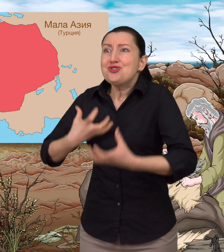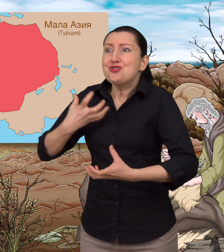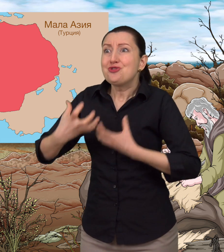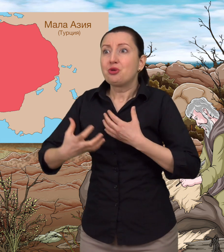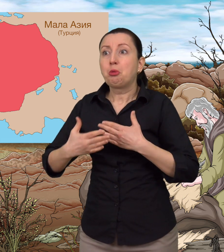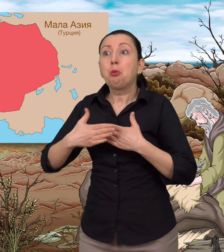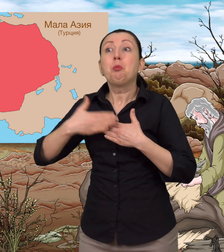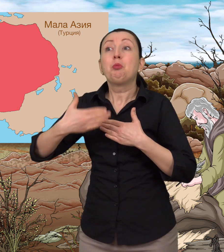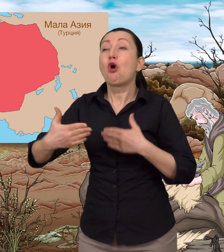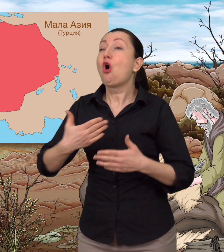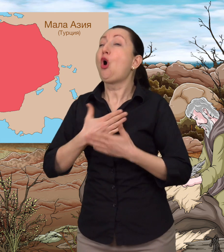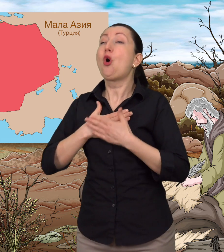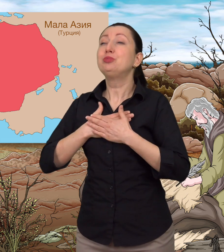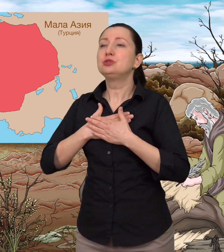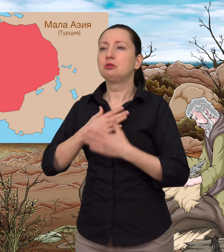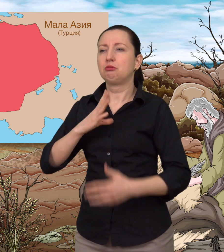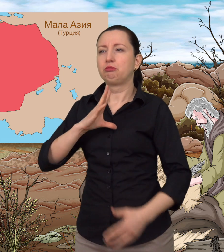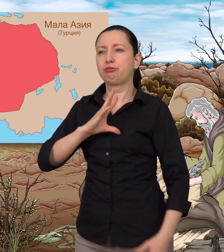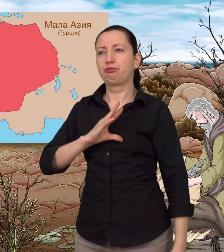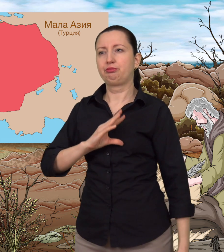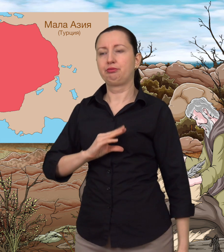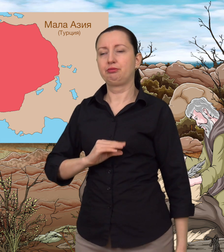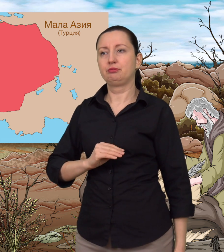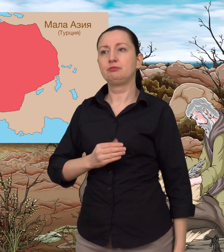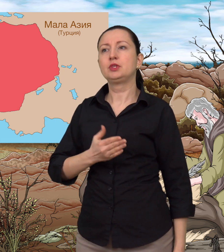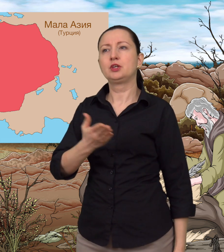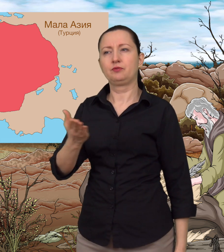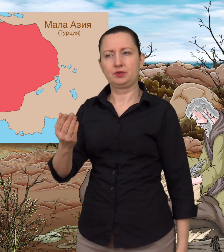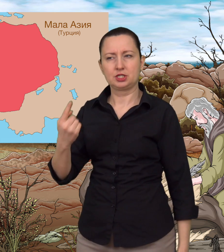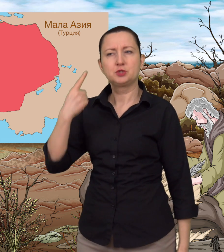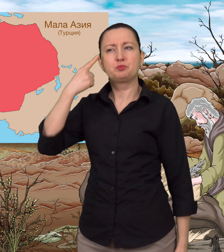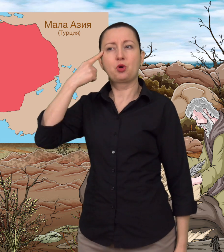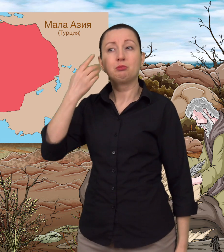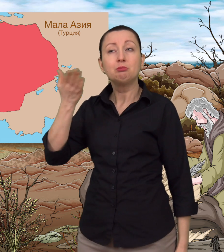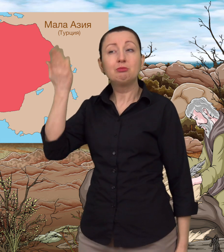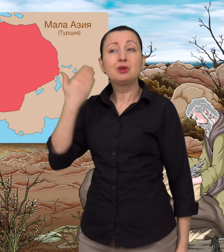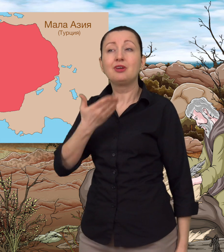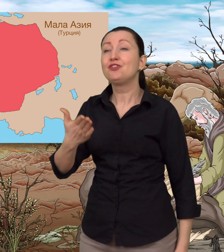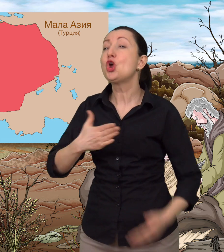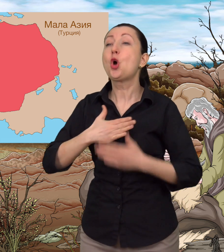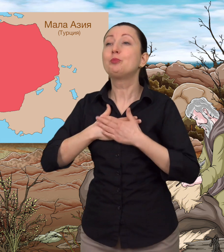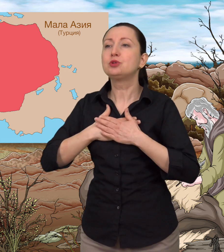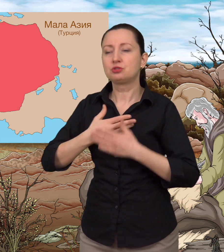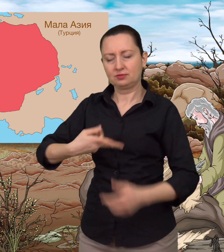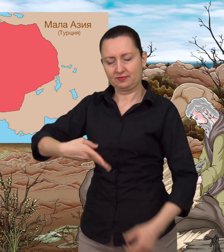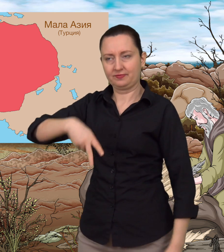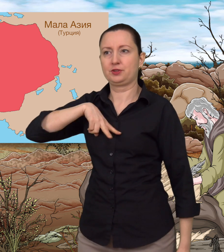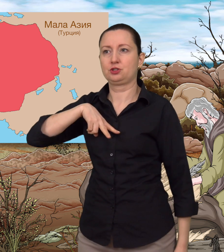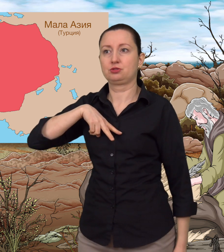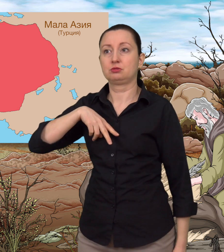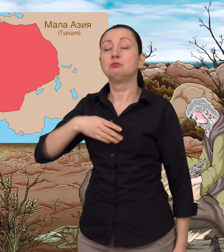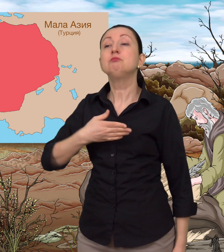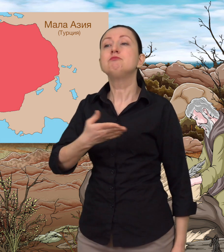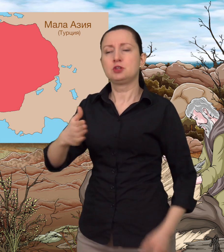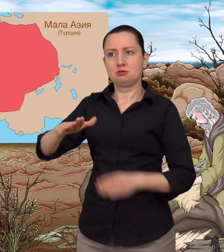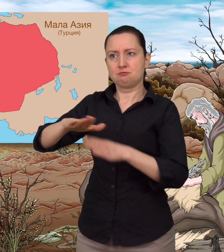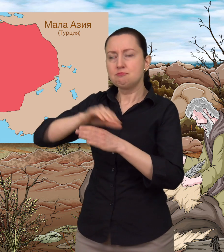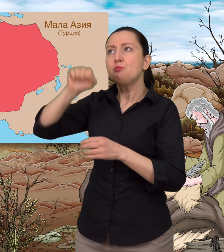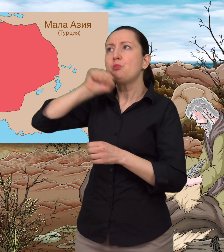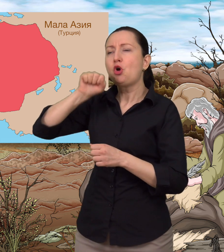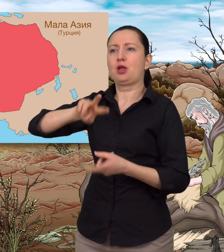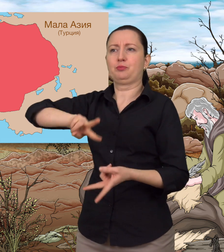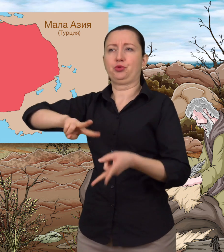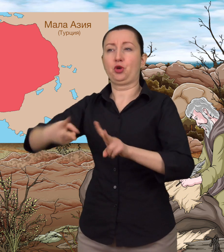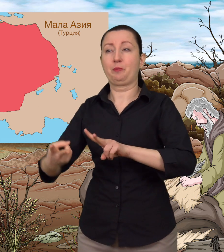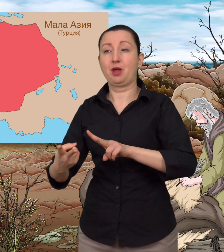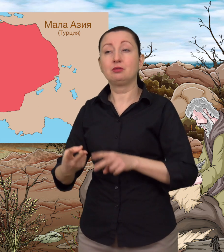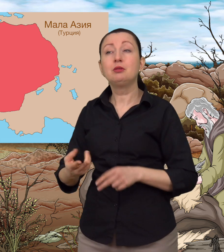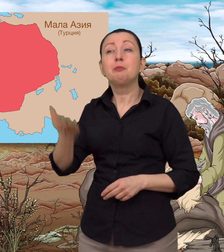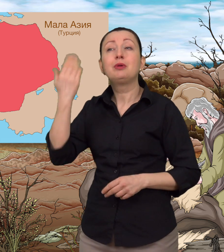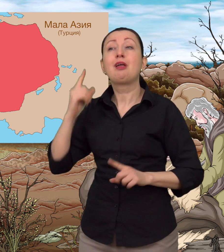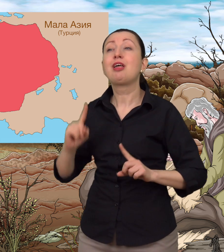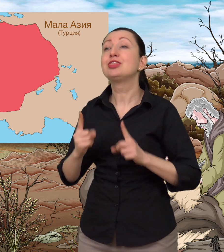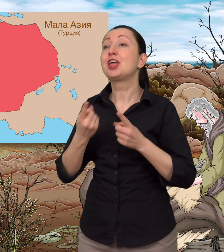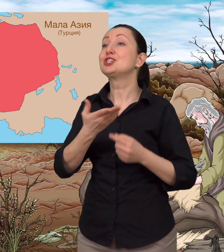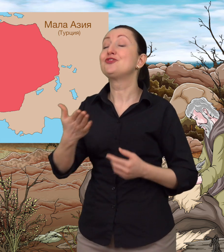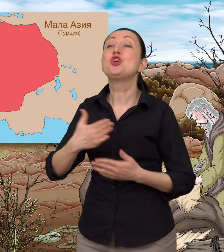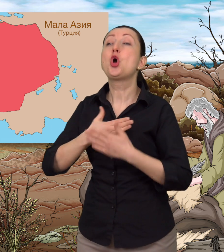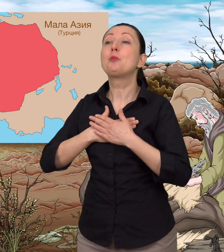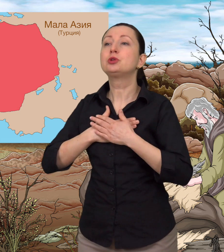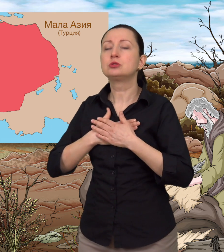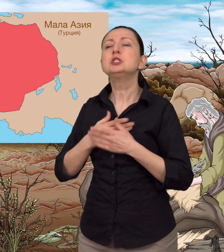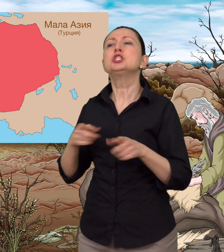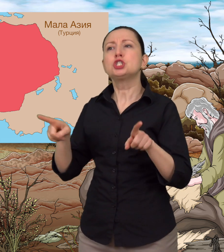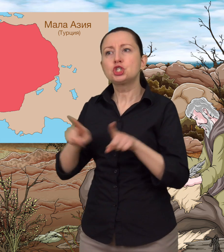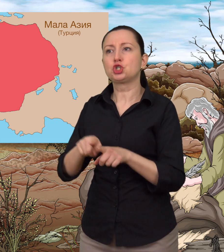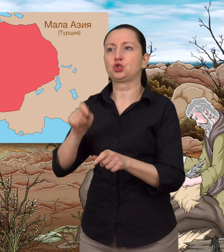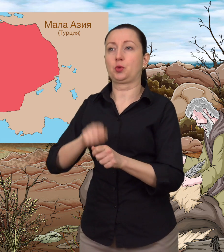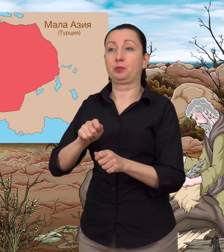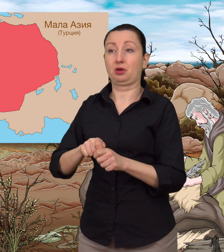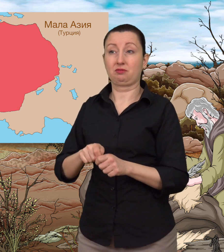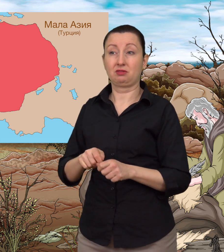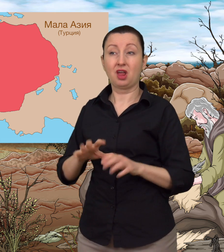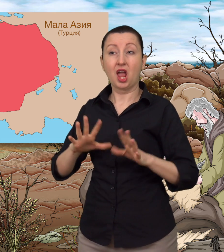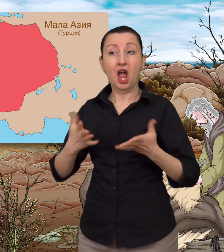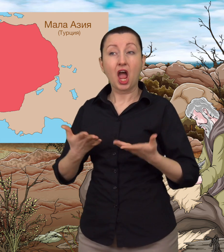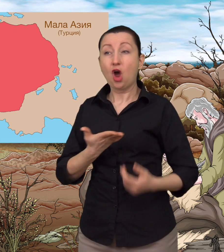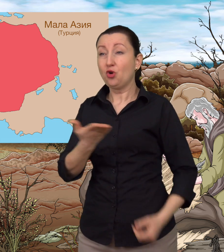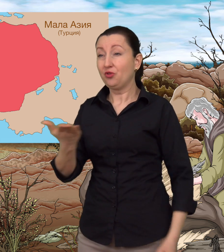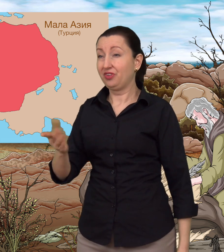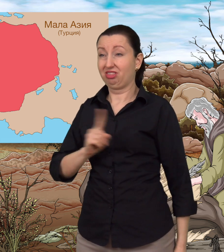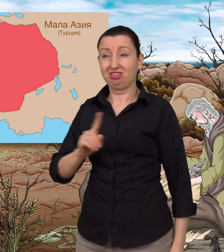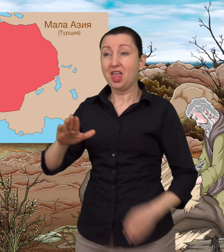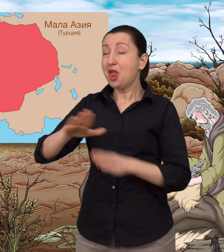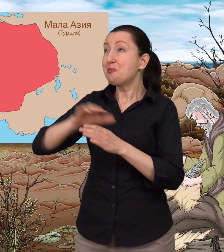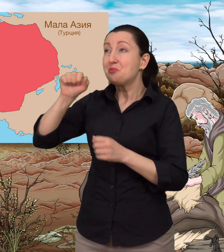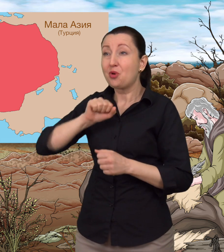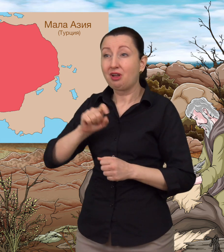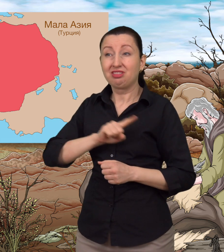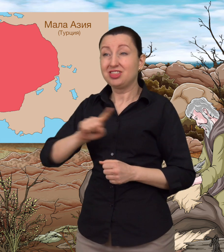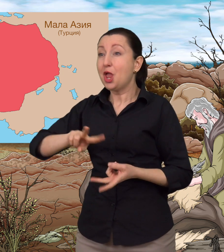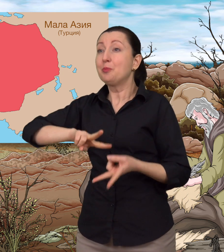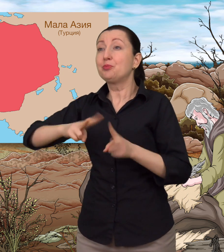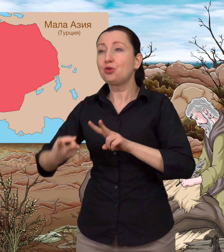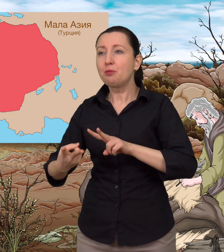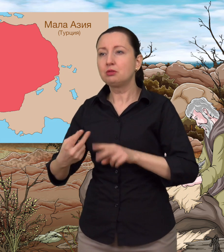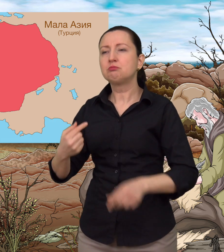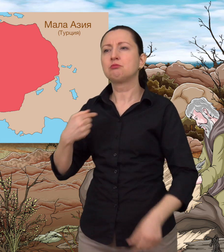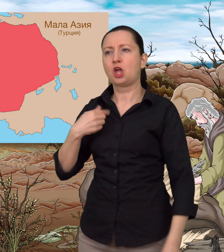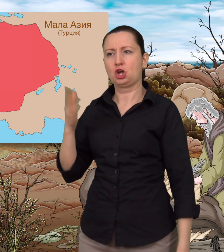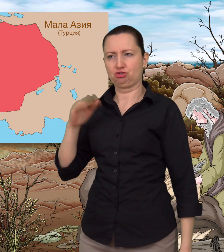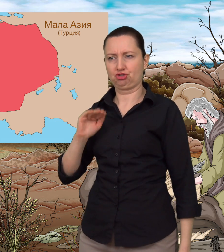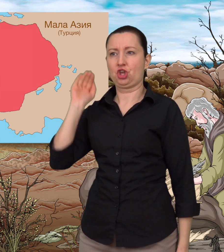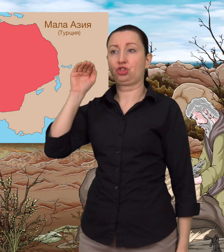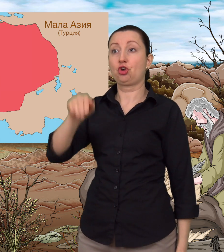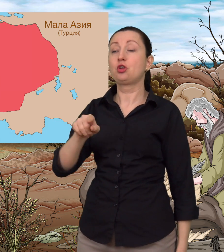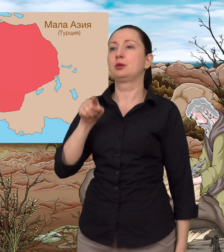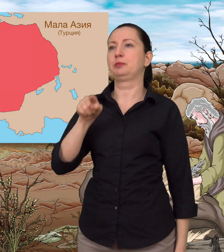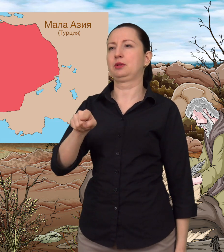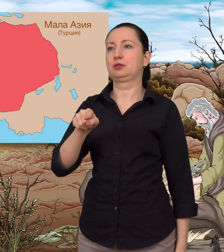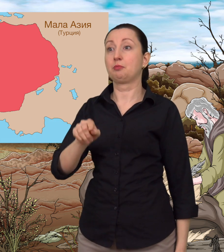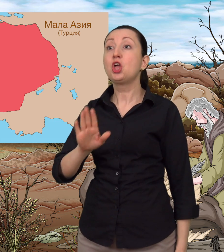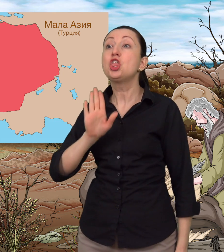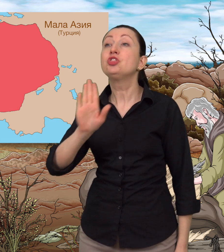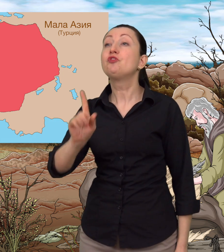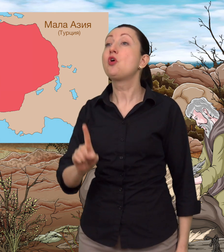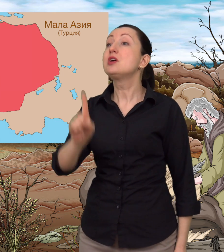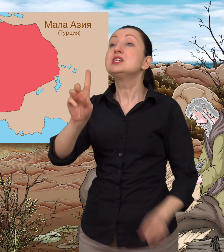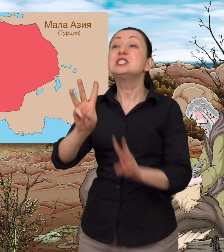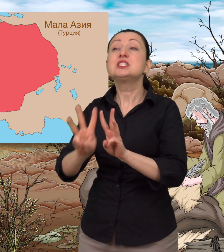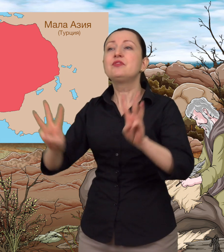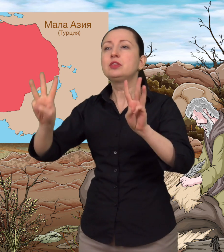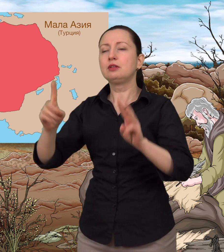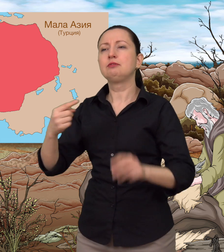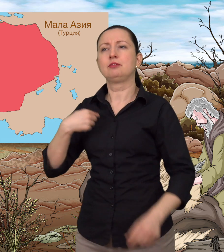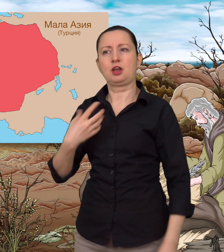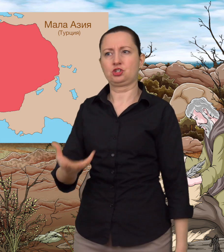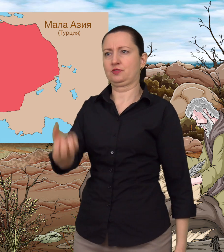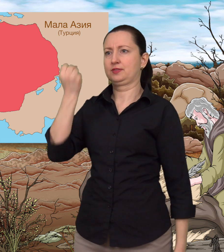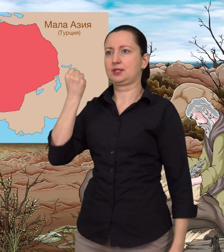Therefore, keep in mind how far you have fallen. Repent and perform the deeds you did at first.